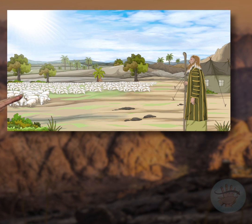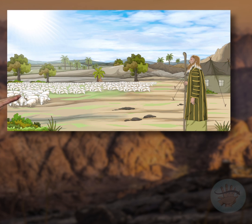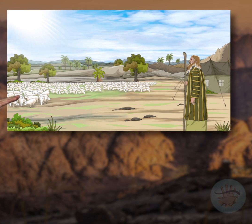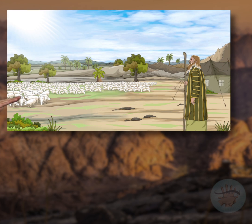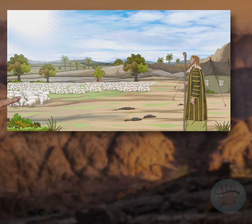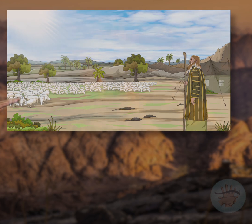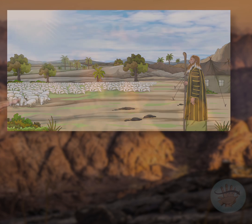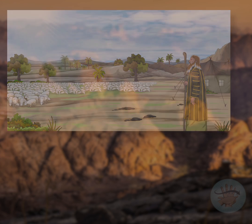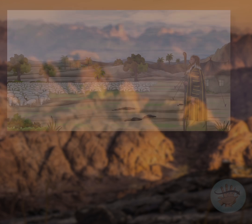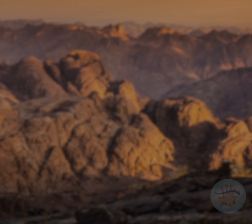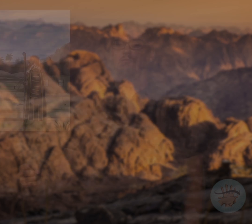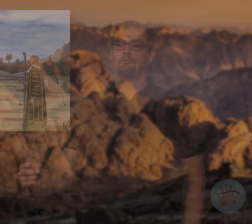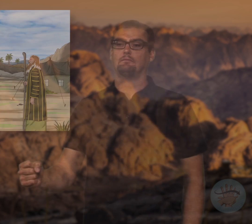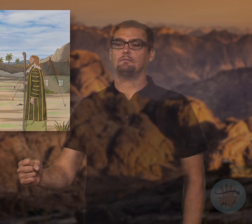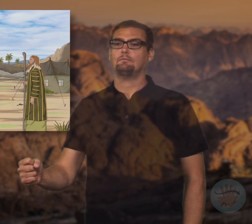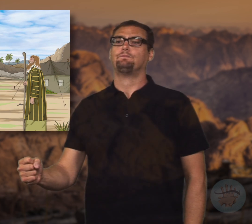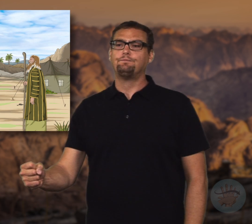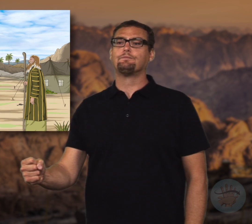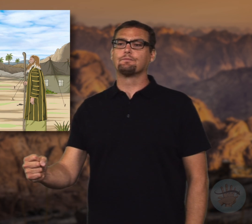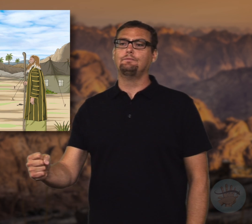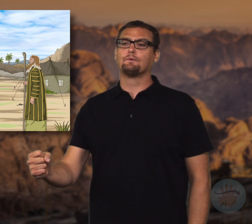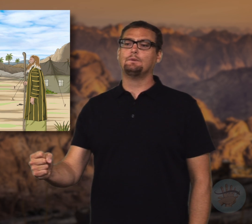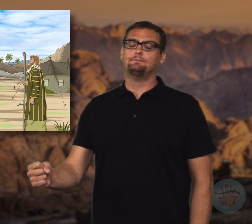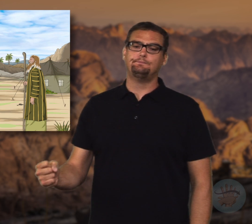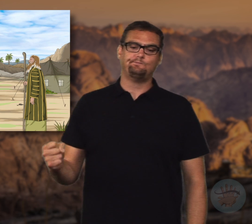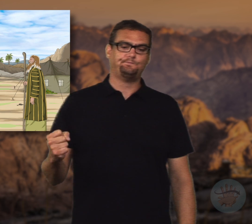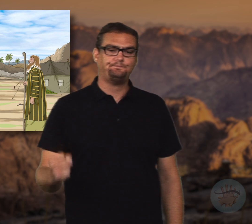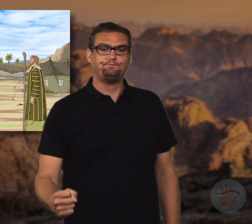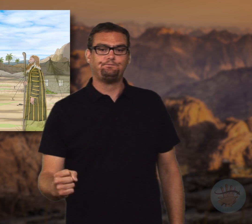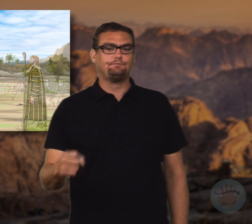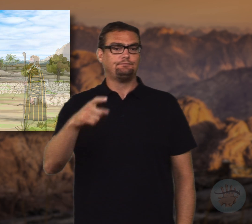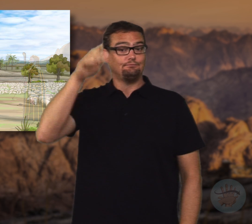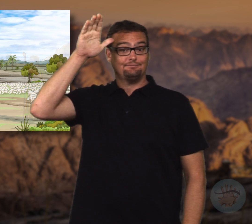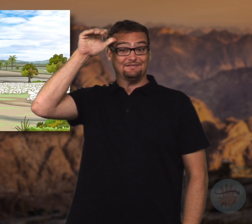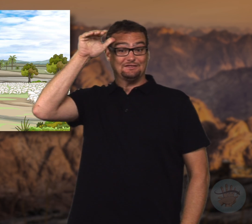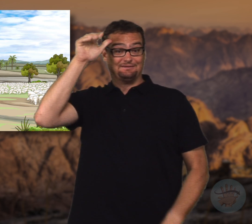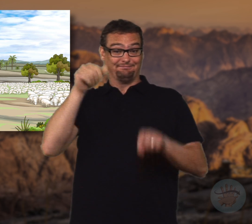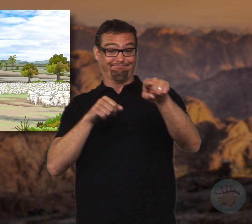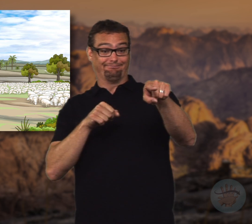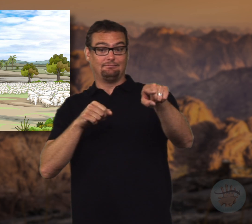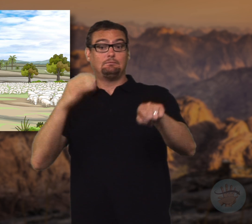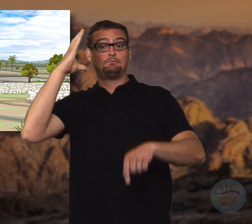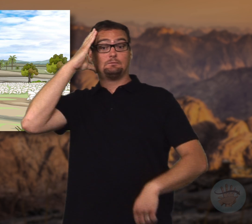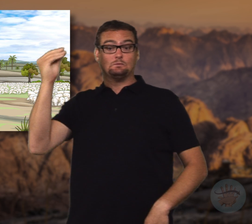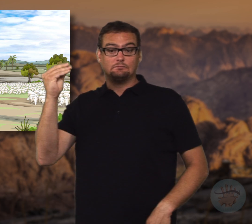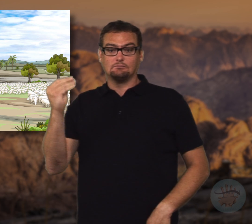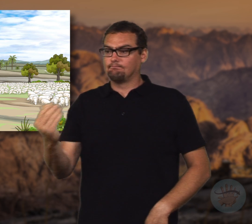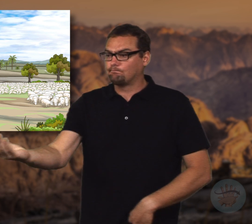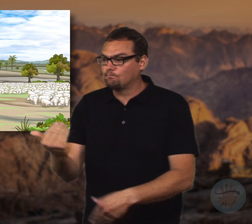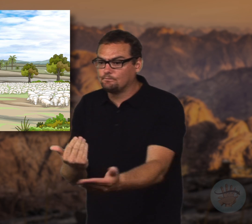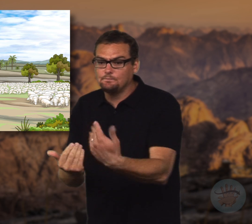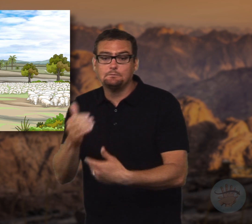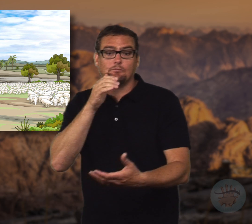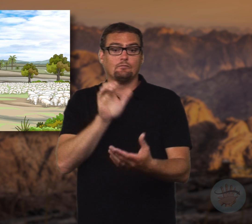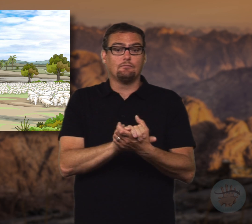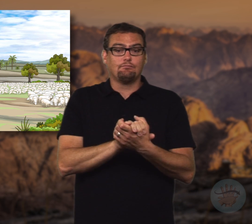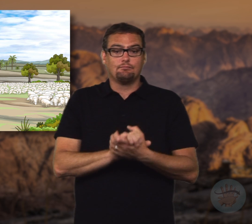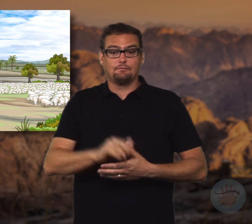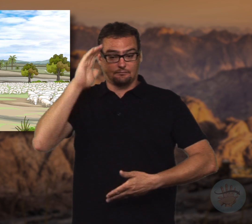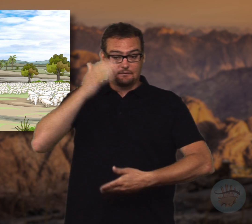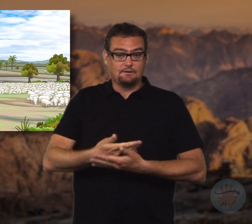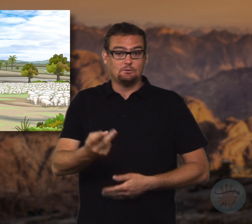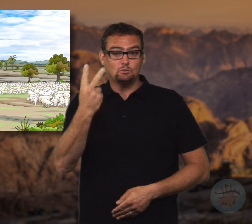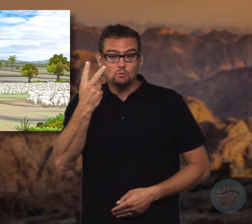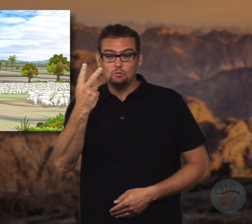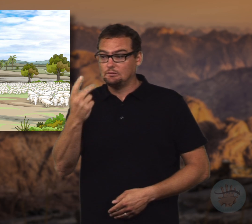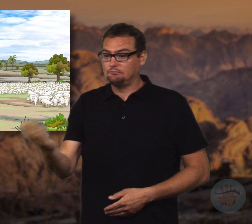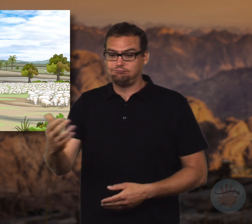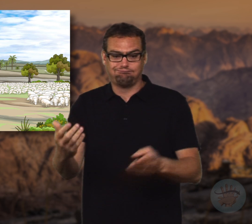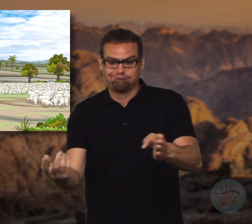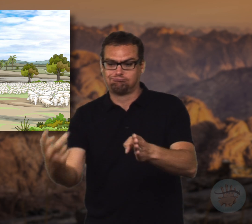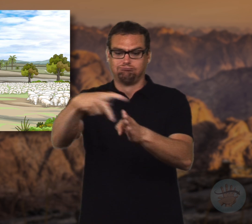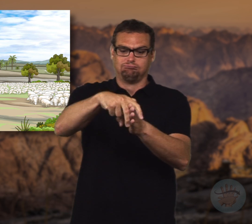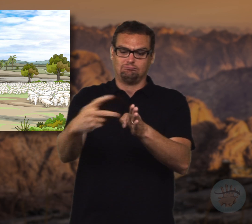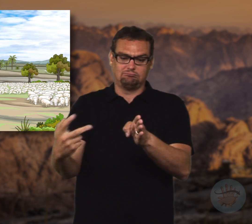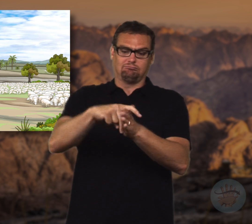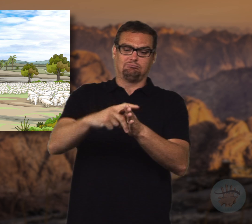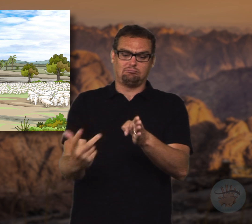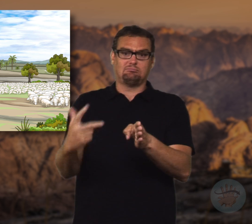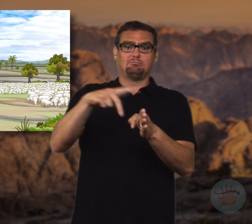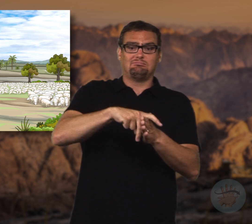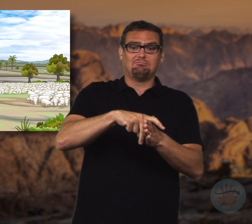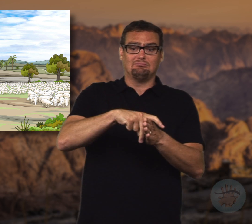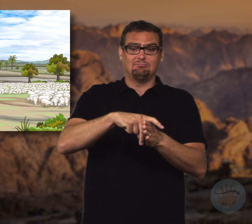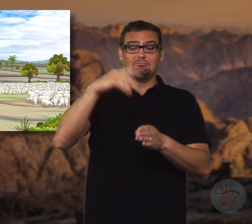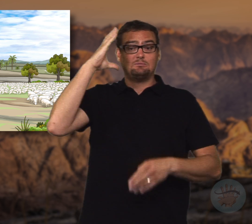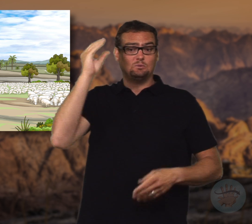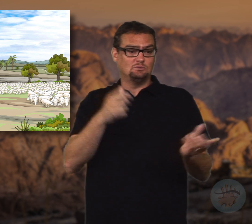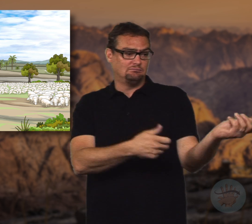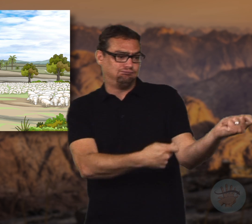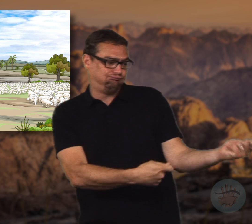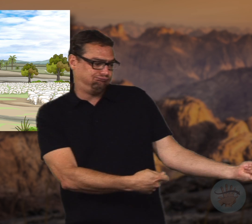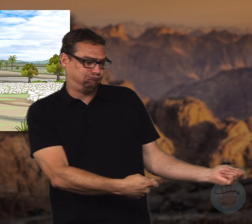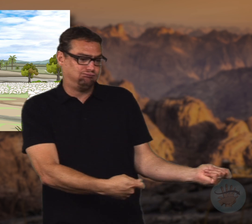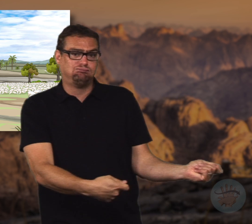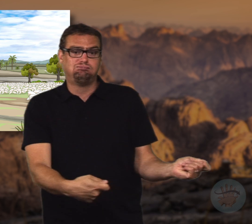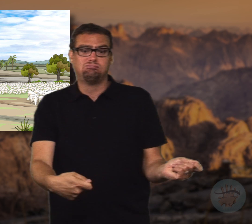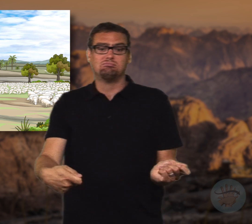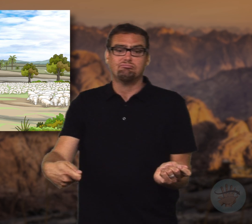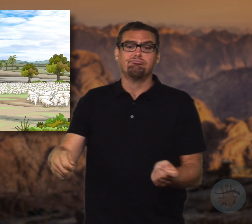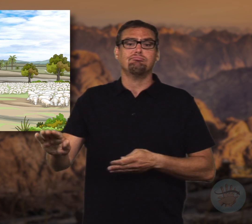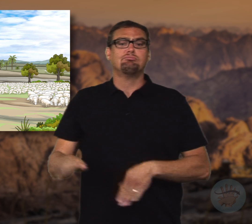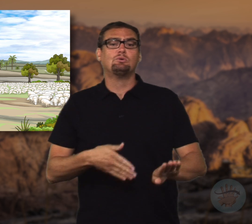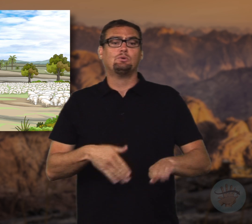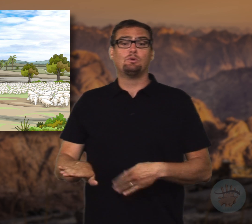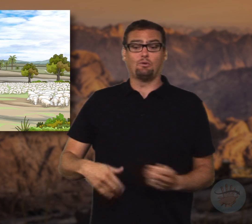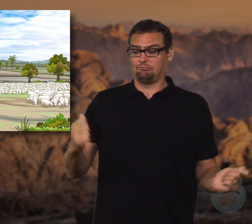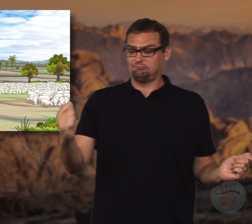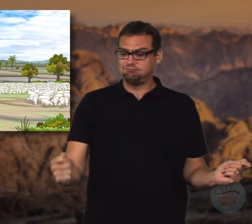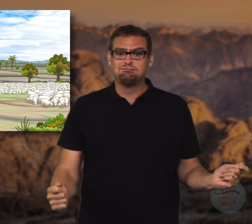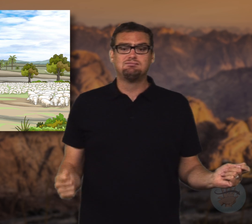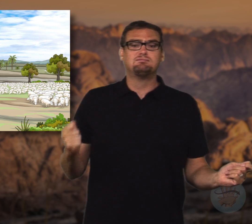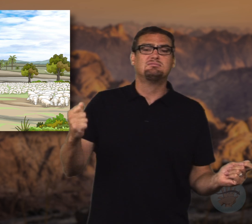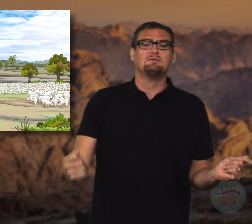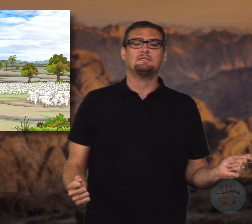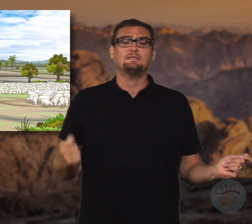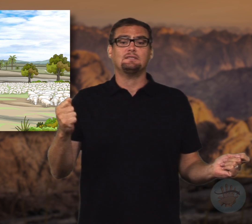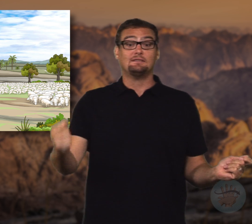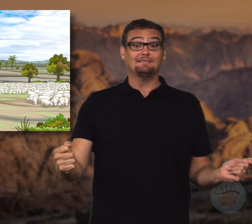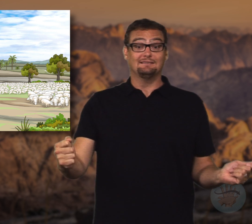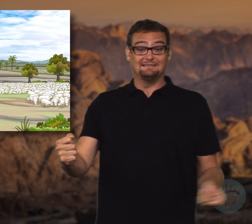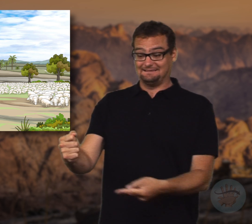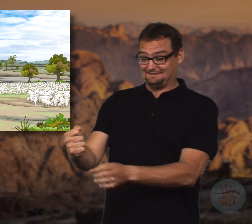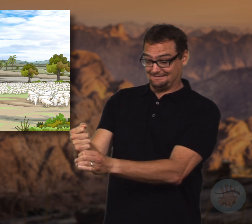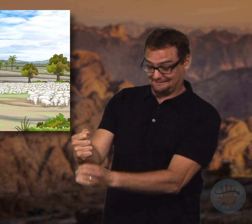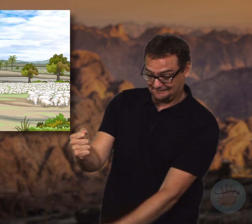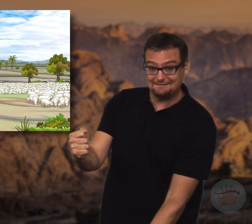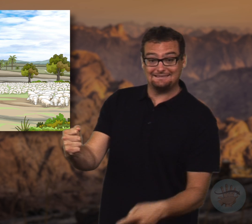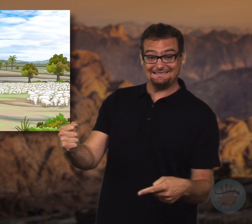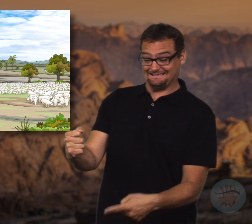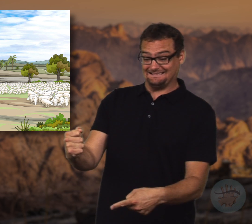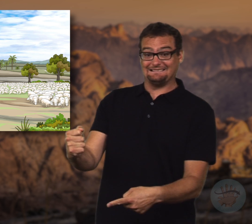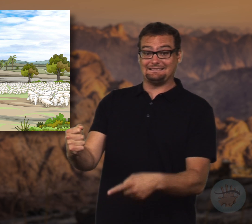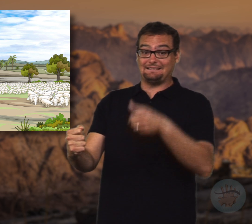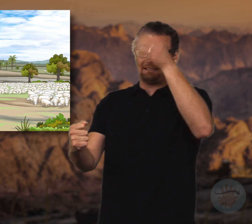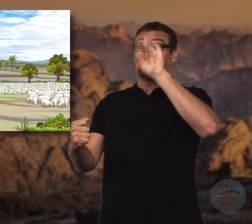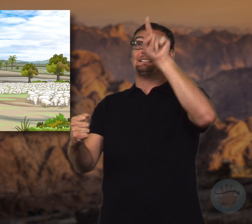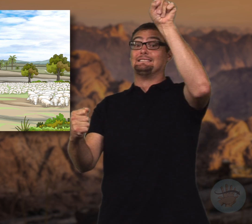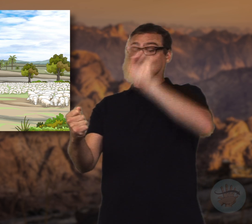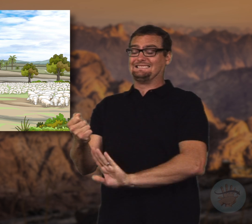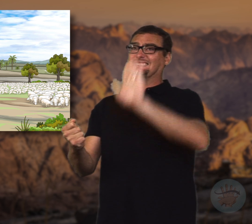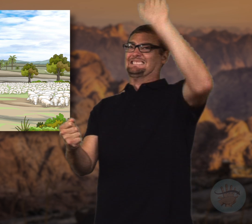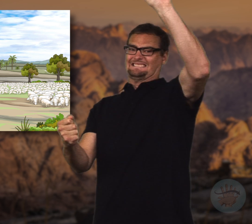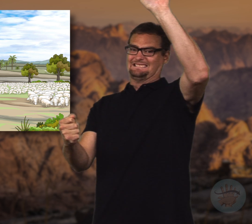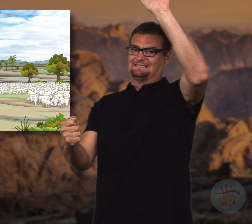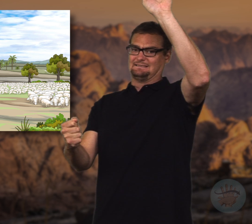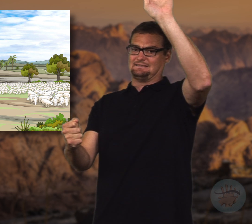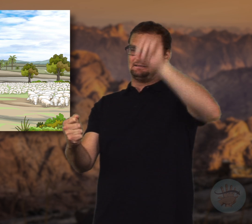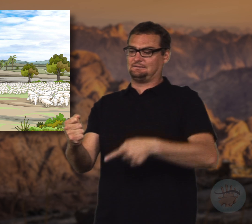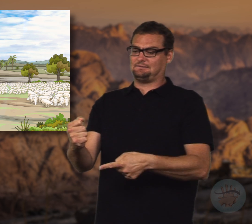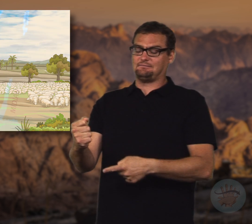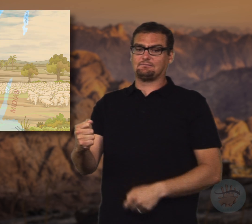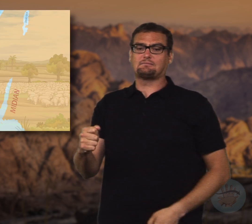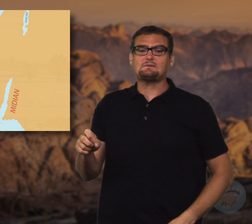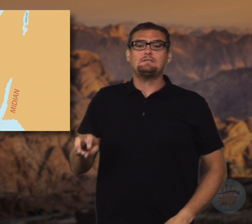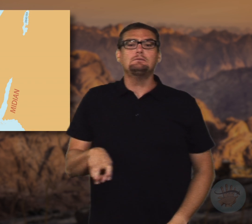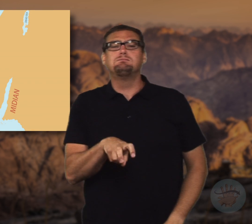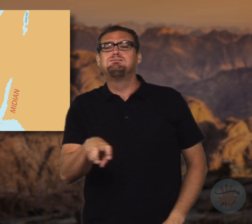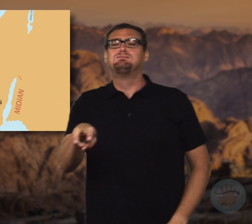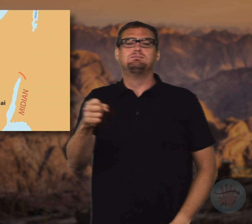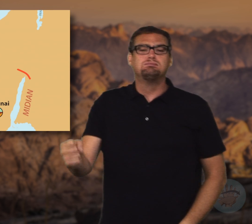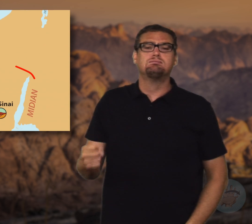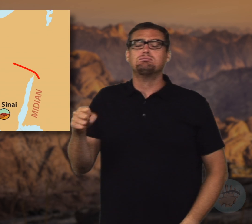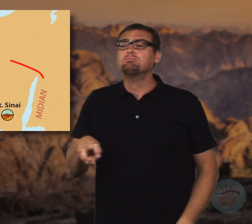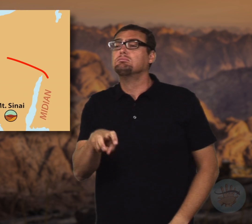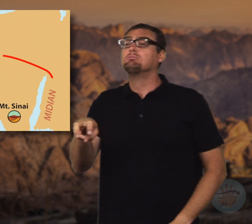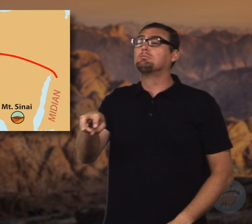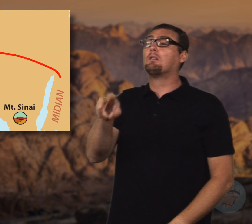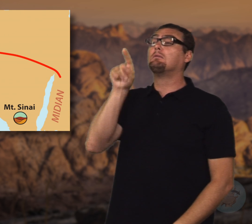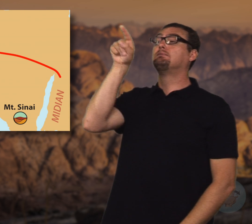So Moses took his wife and sons, put them on a donkey, and headed back to Egypt.